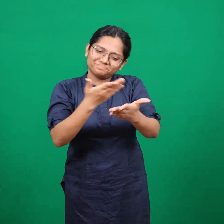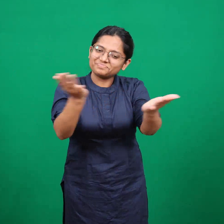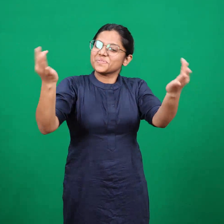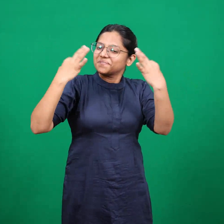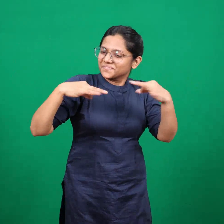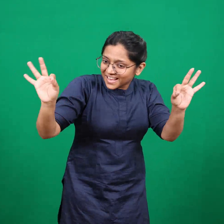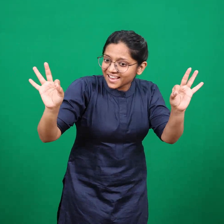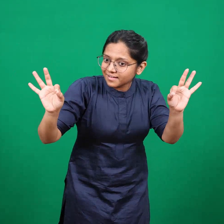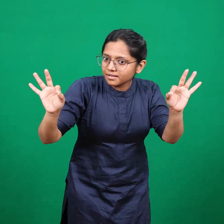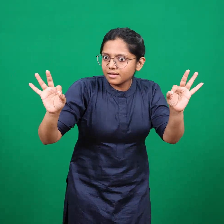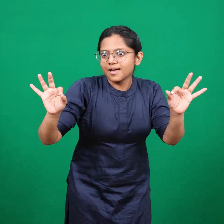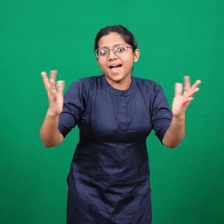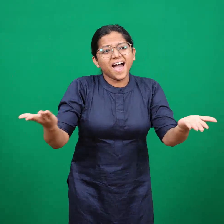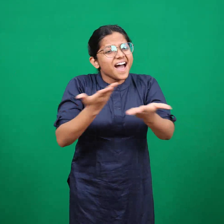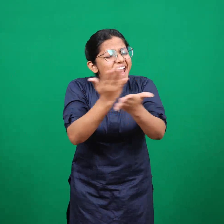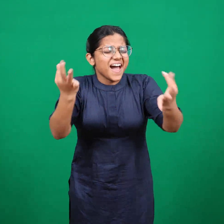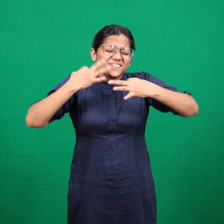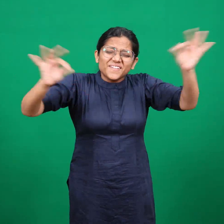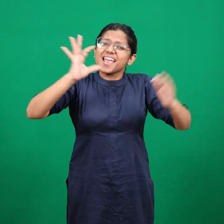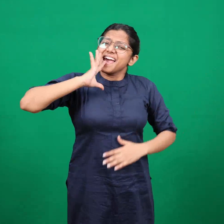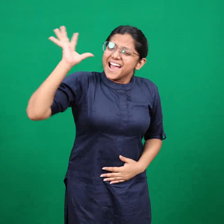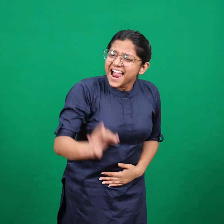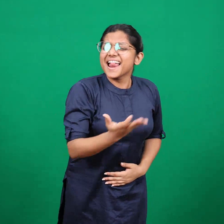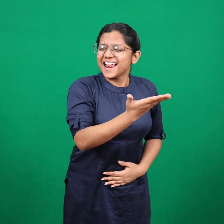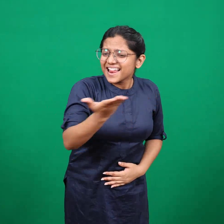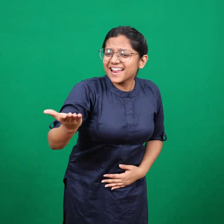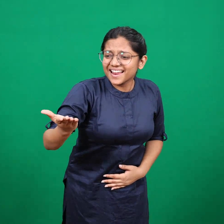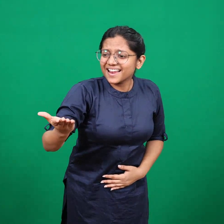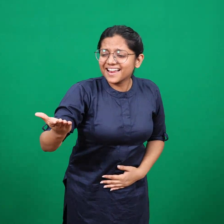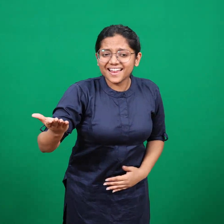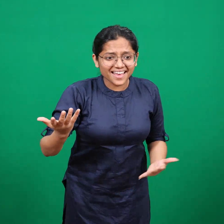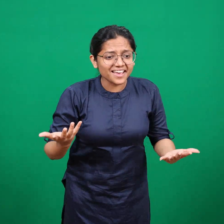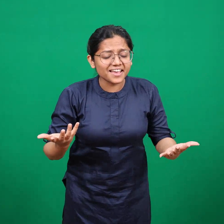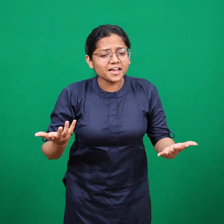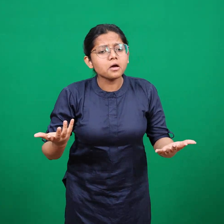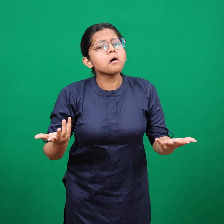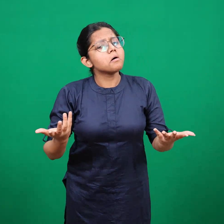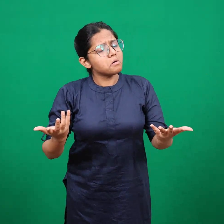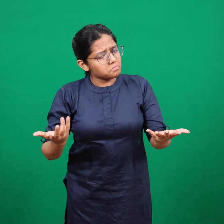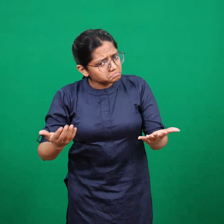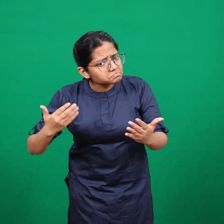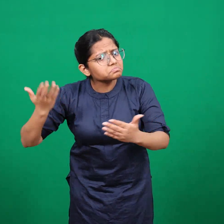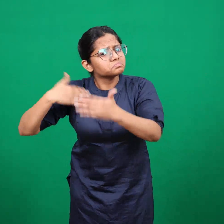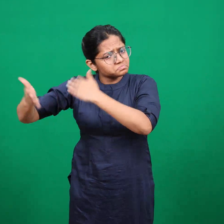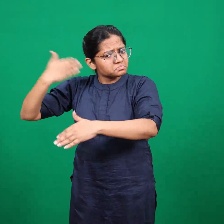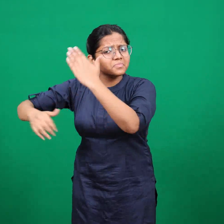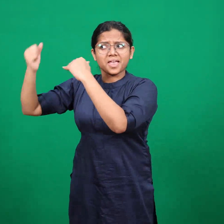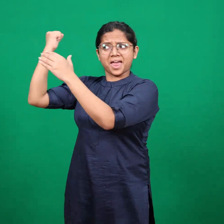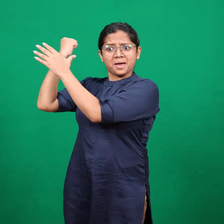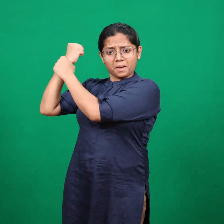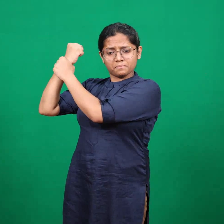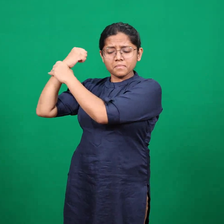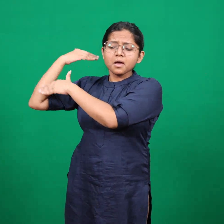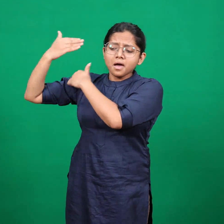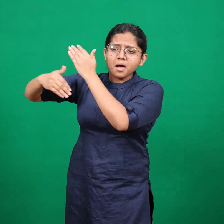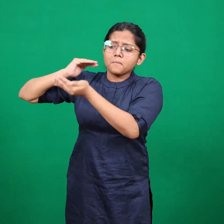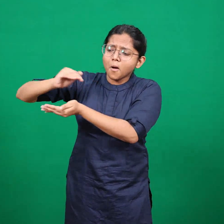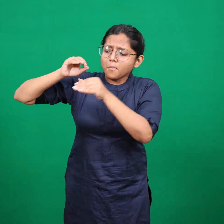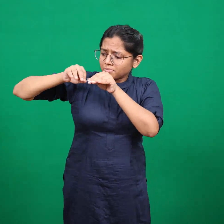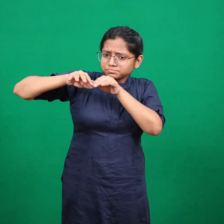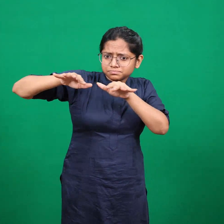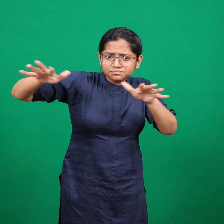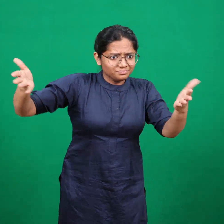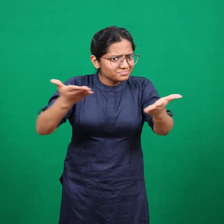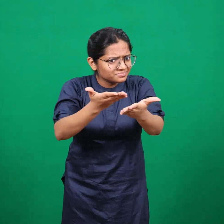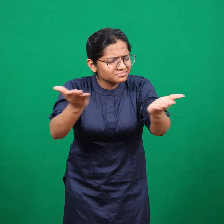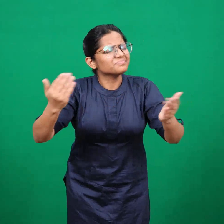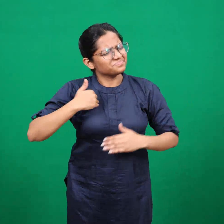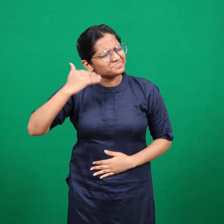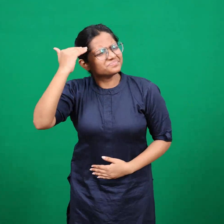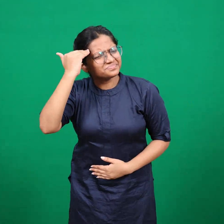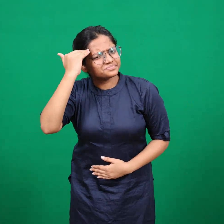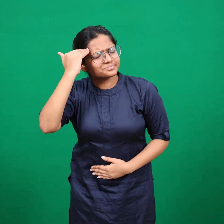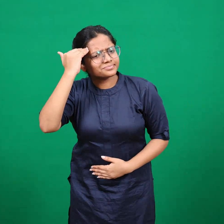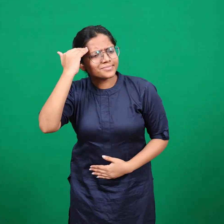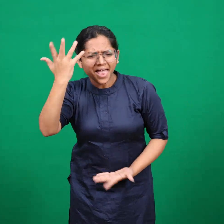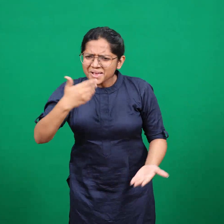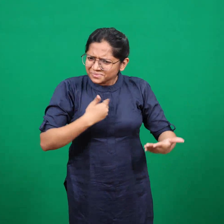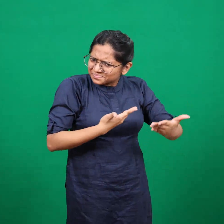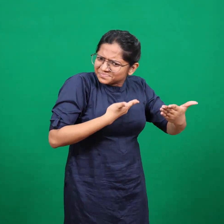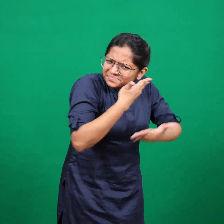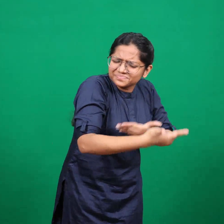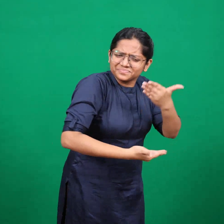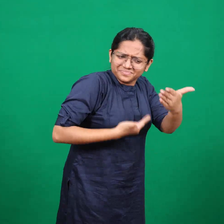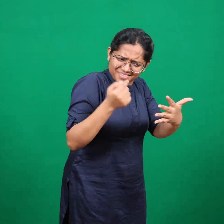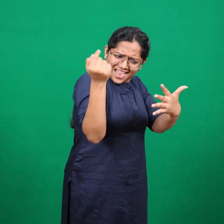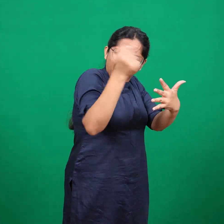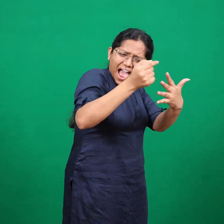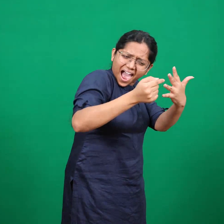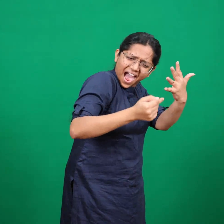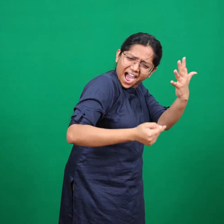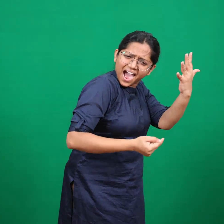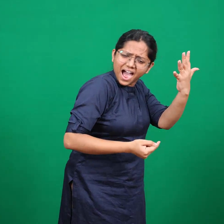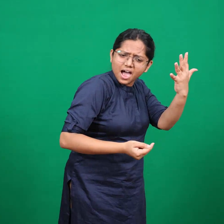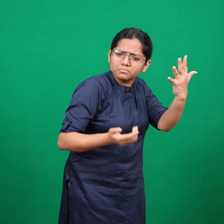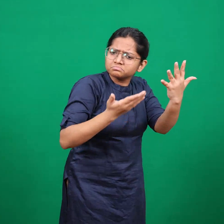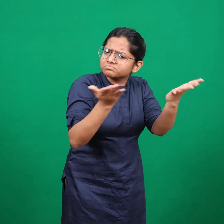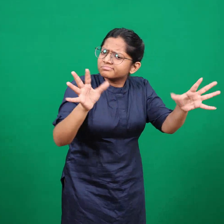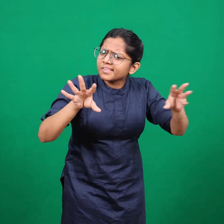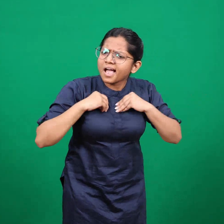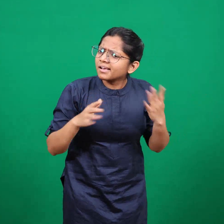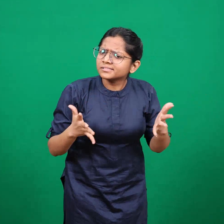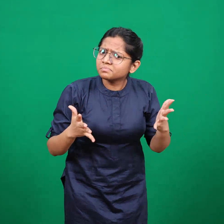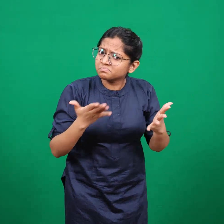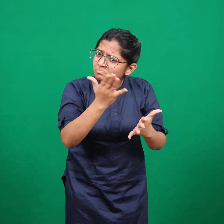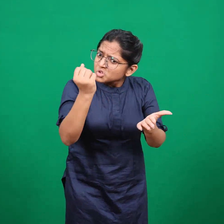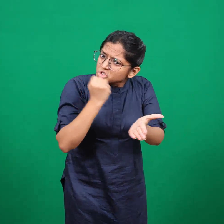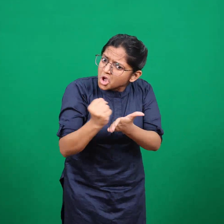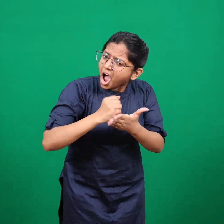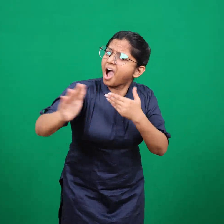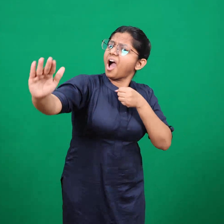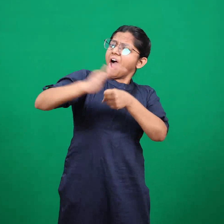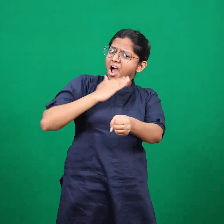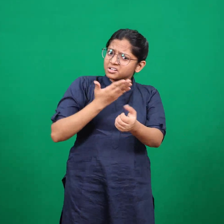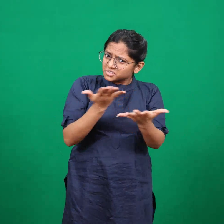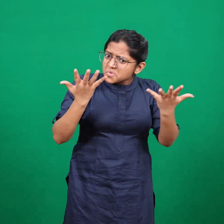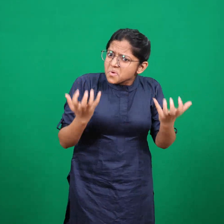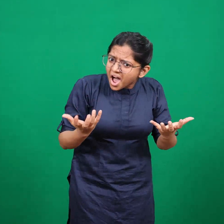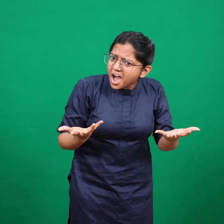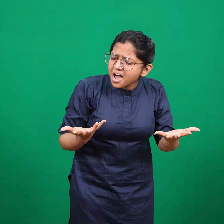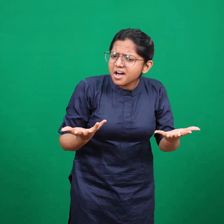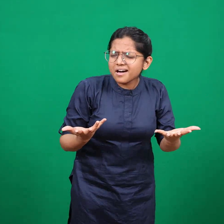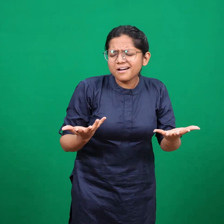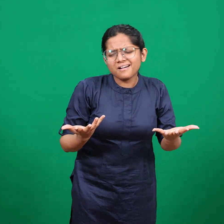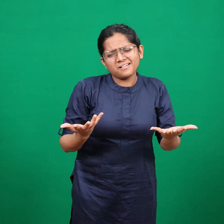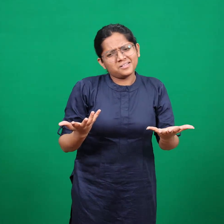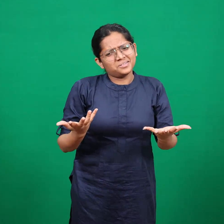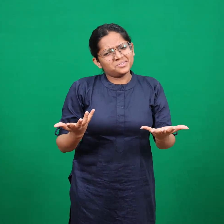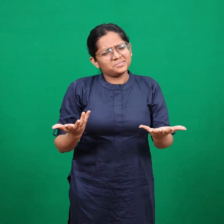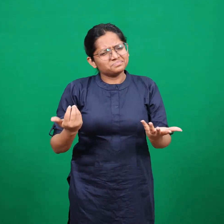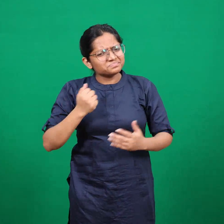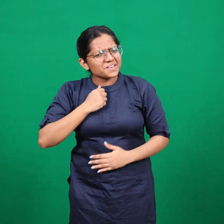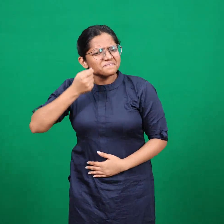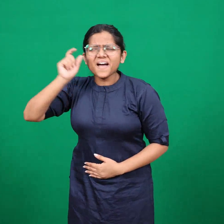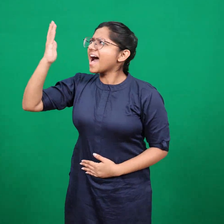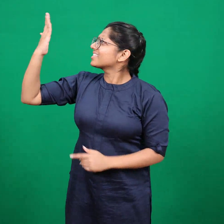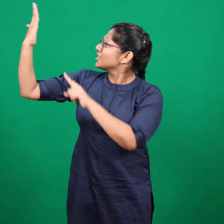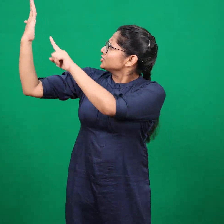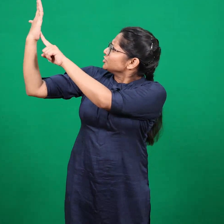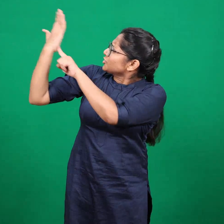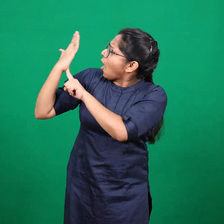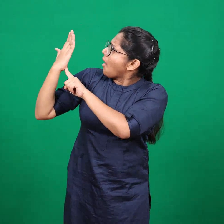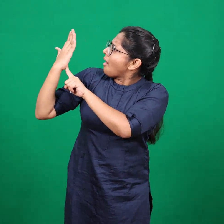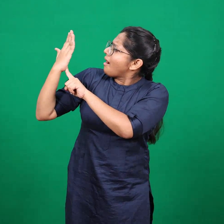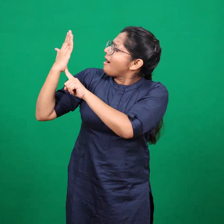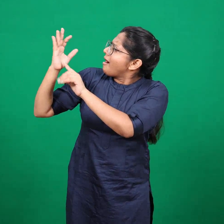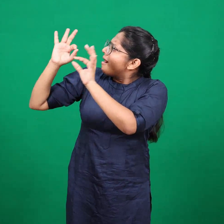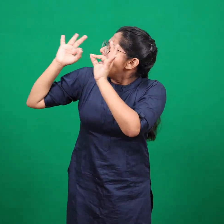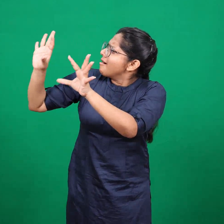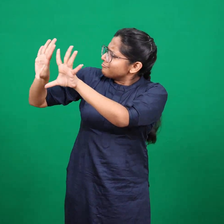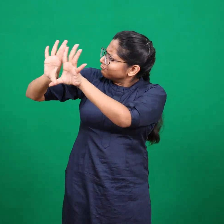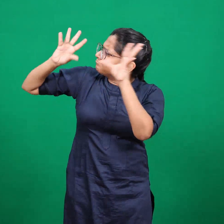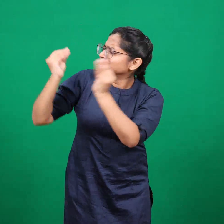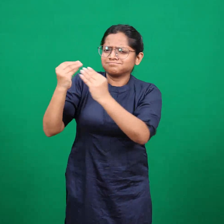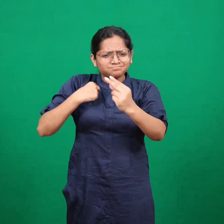I know you are Abraham's descendants, but you are trying to kill Me because My word has no place within you.